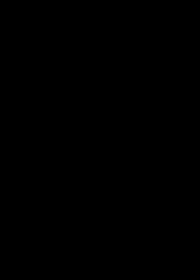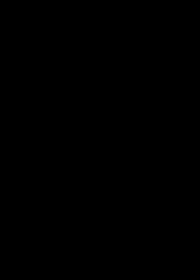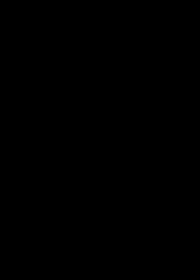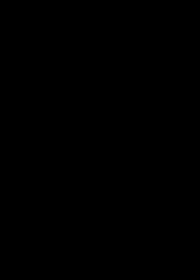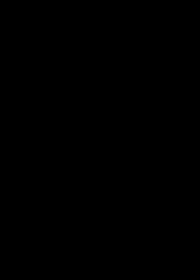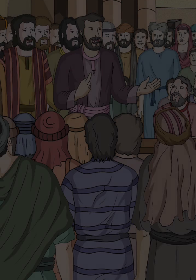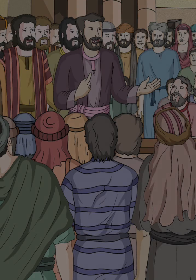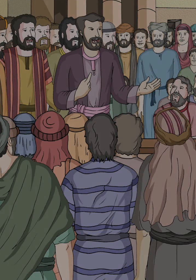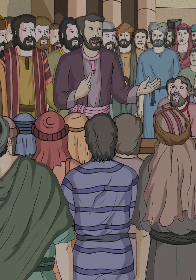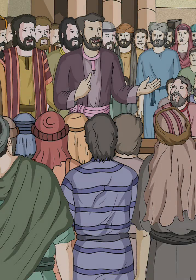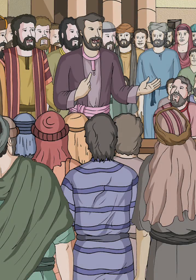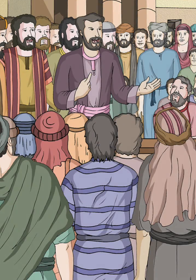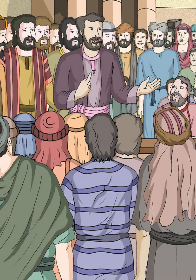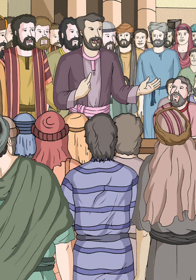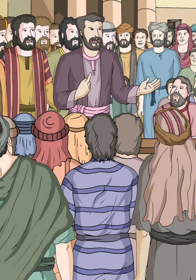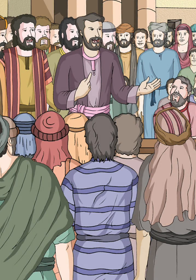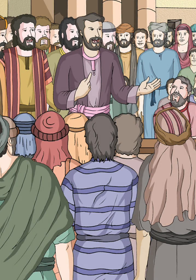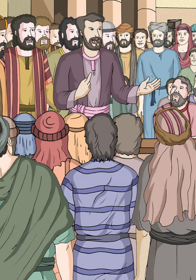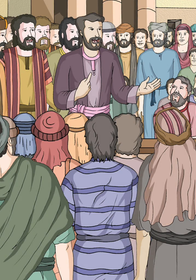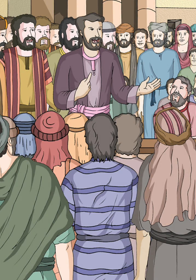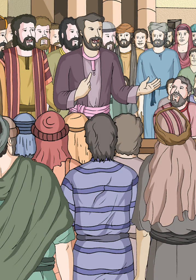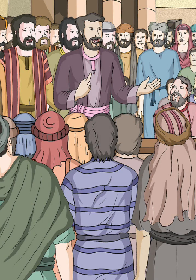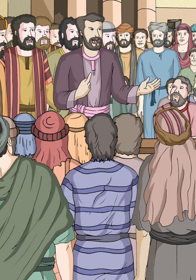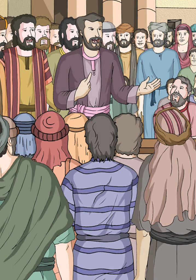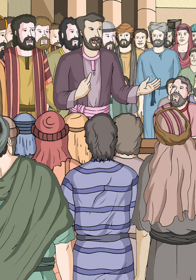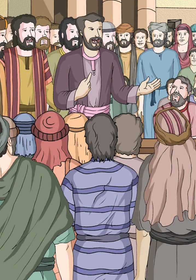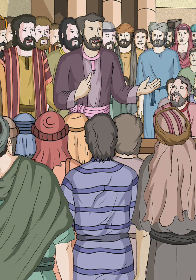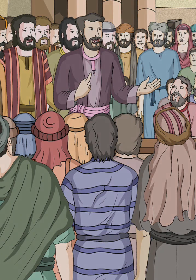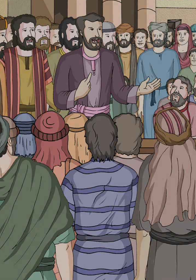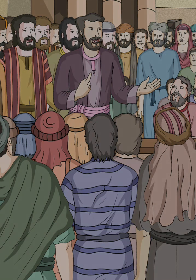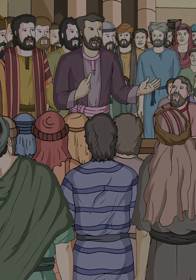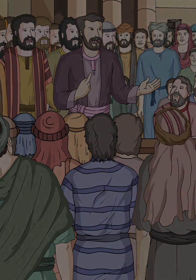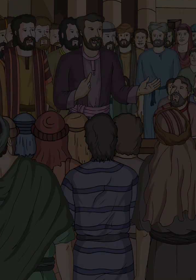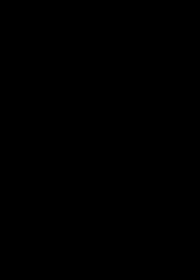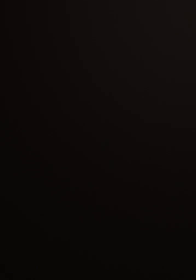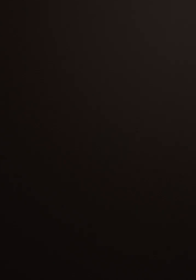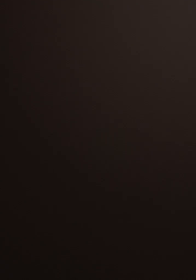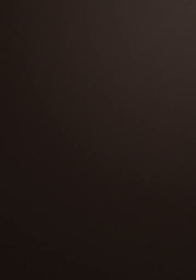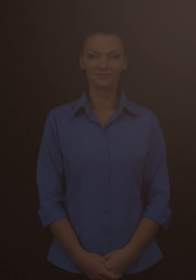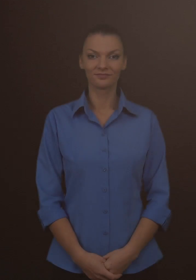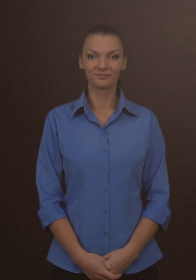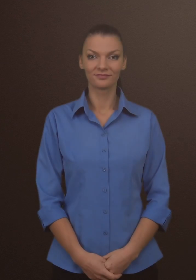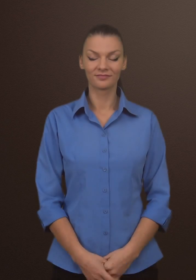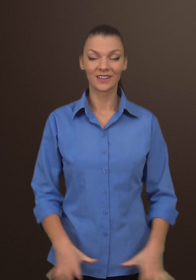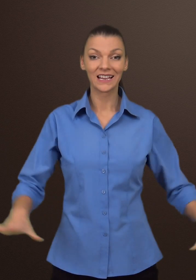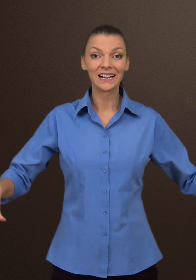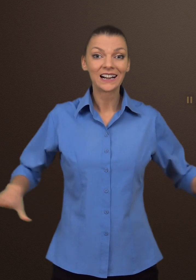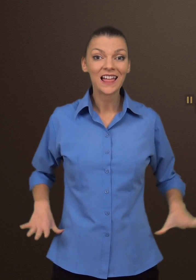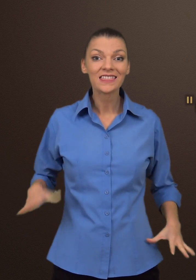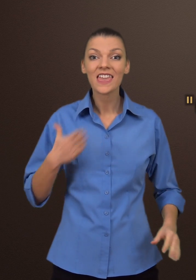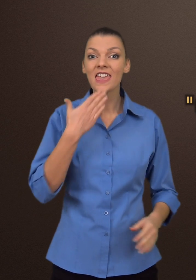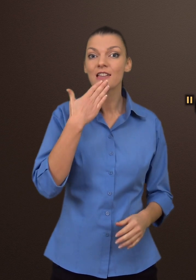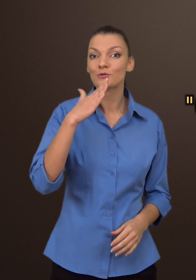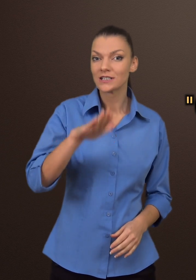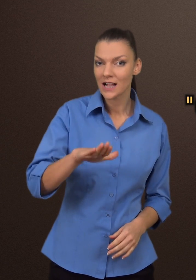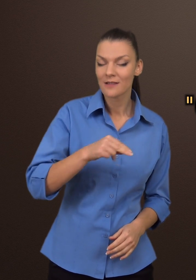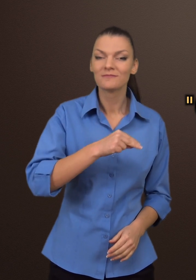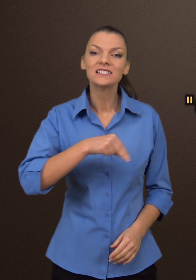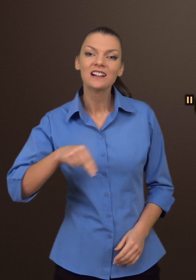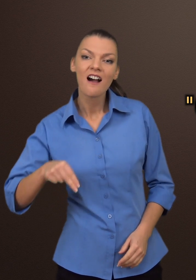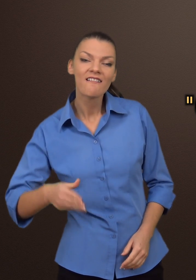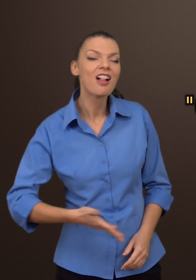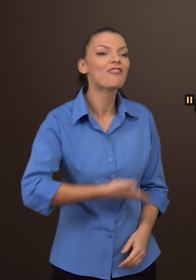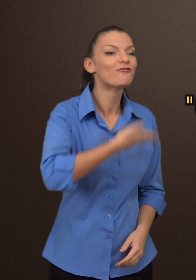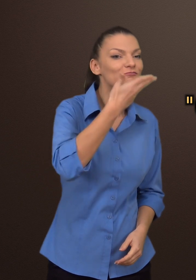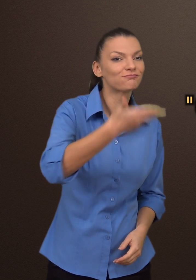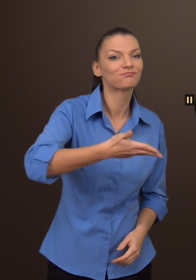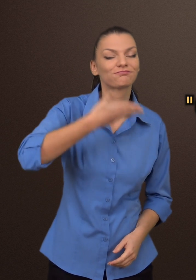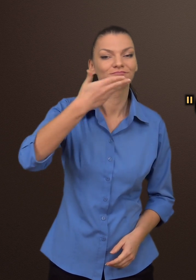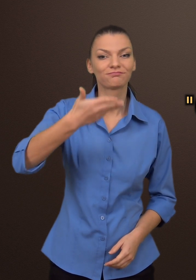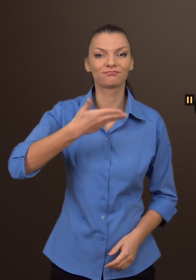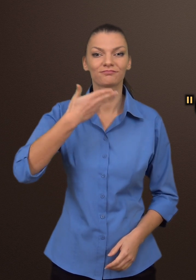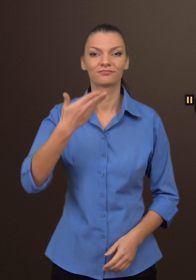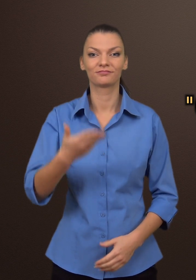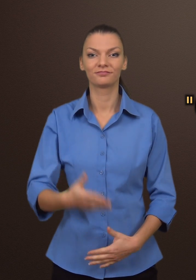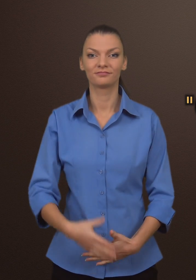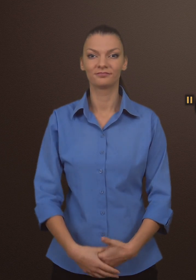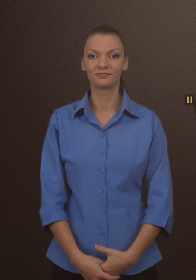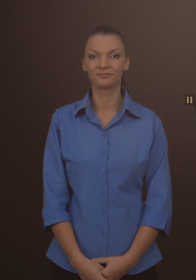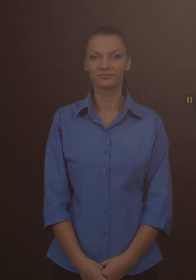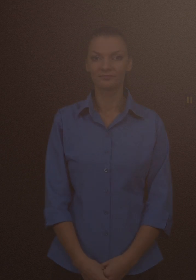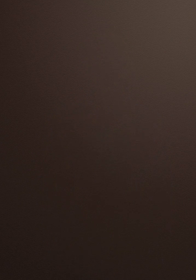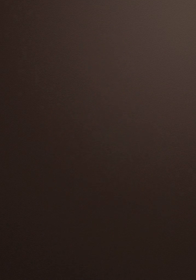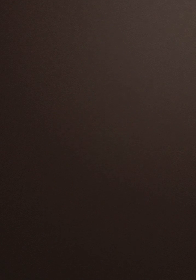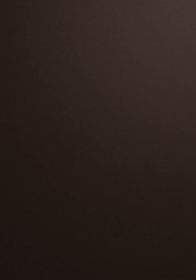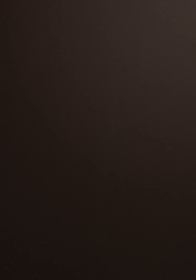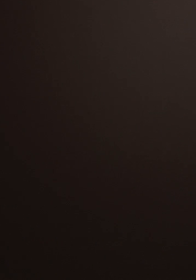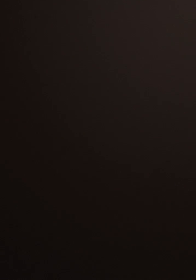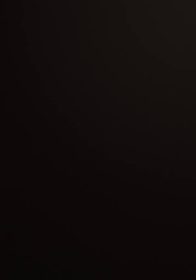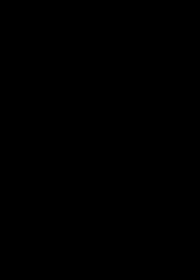Paul preaches in Jerusalem